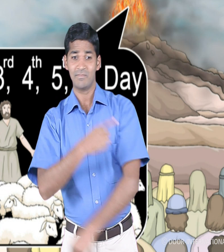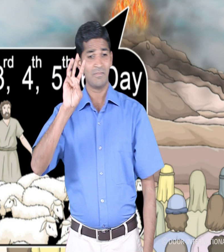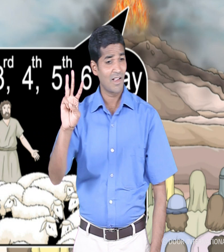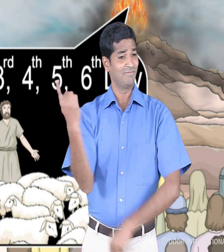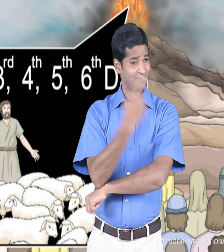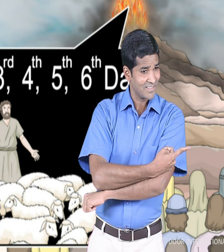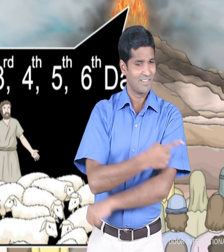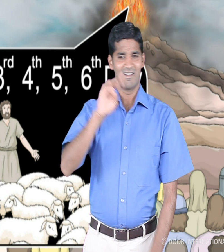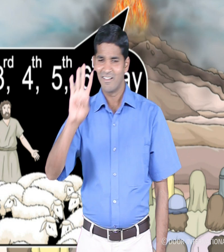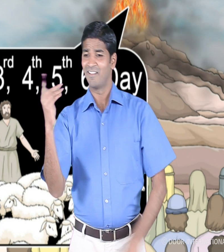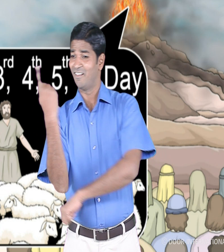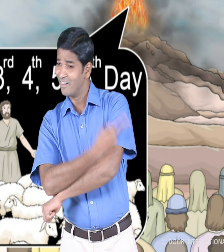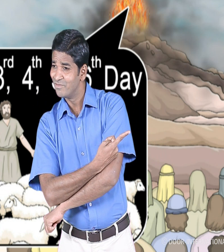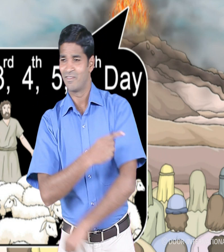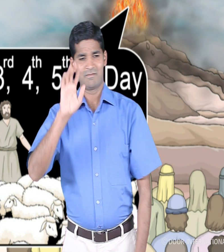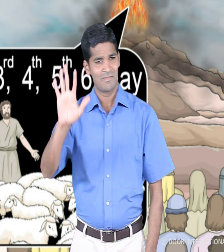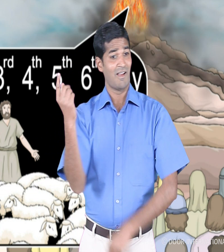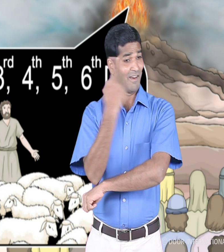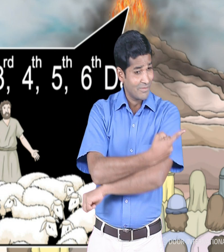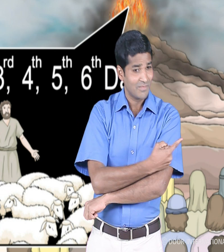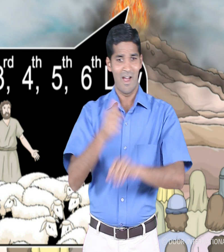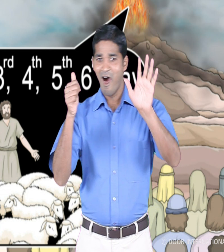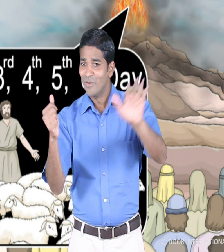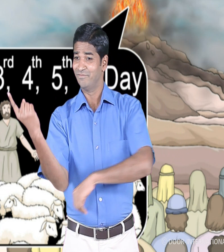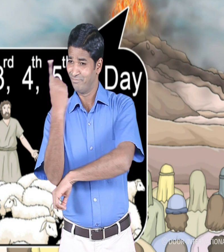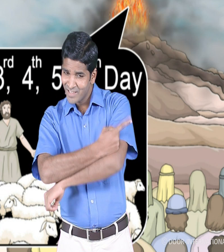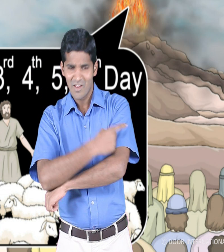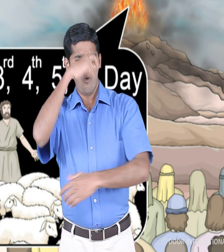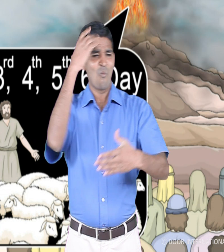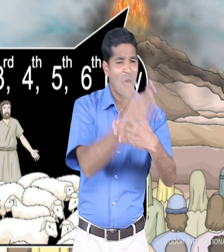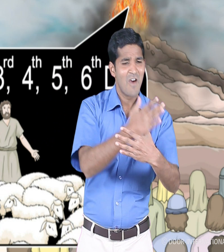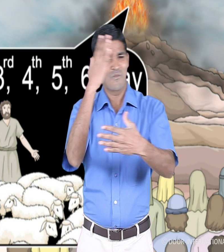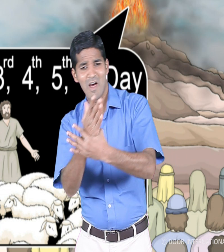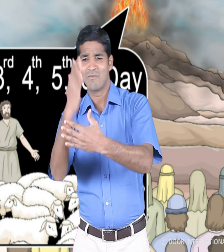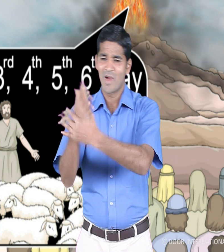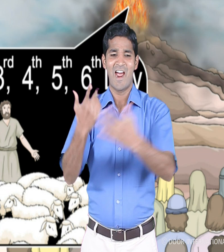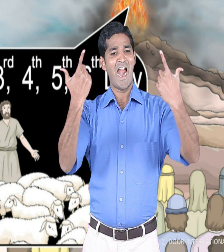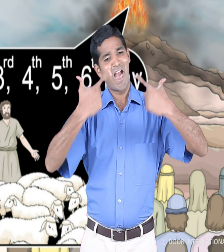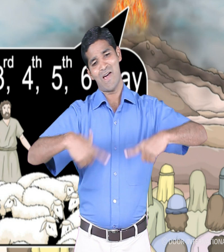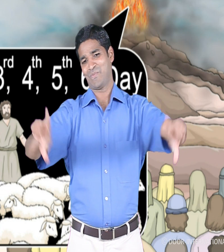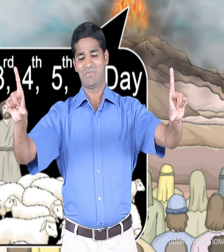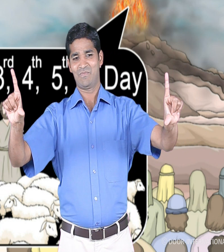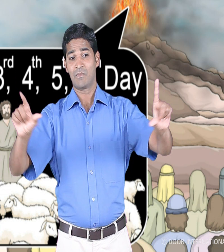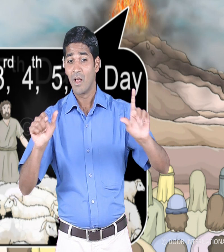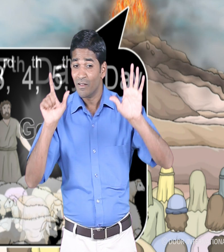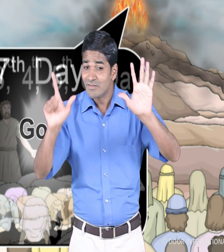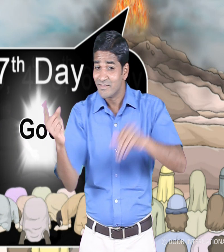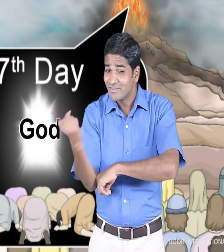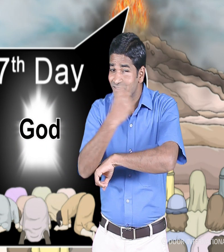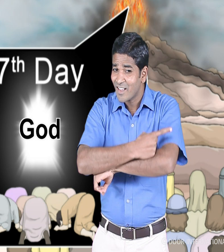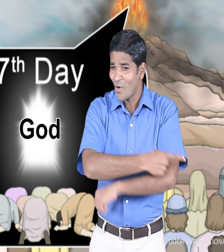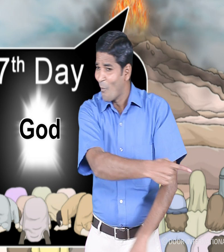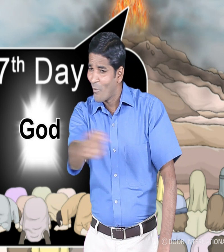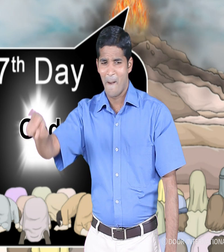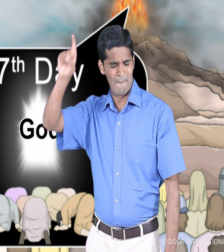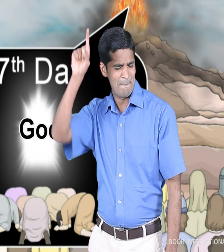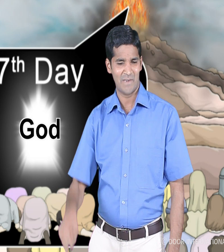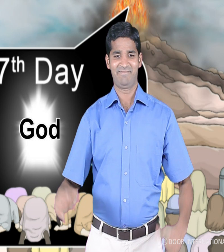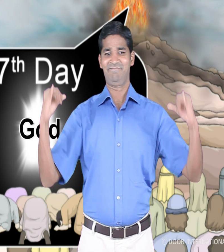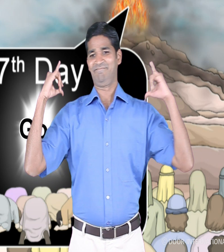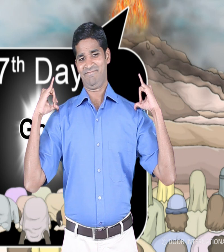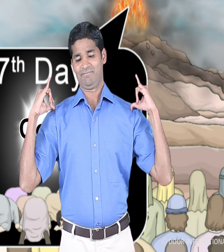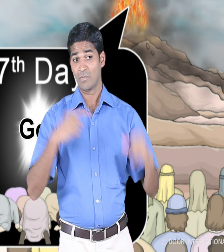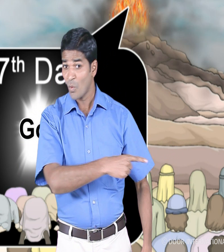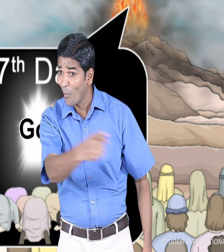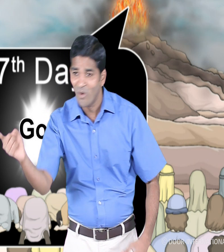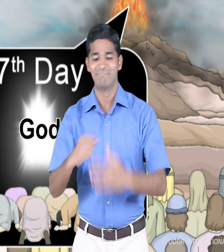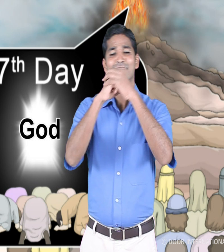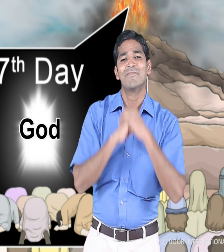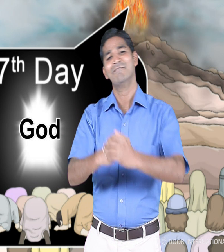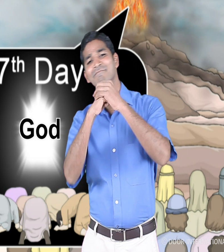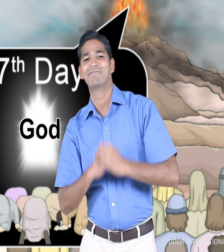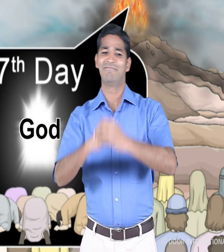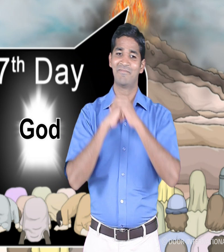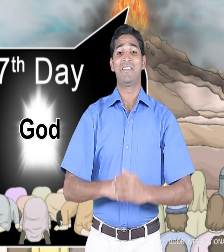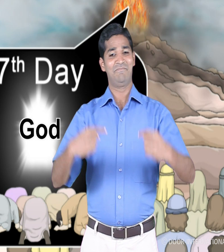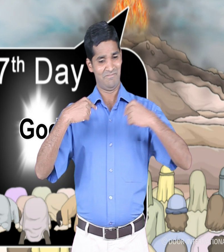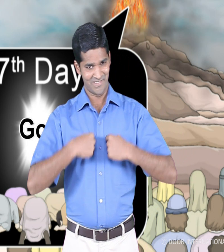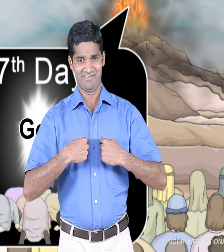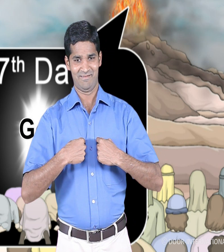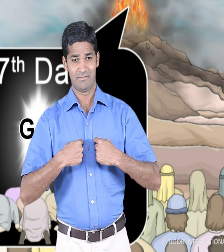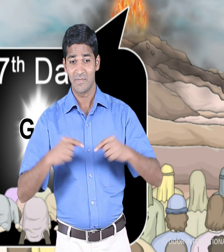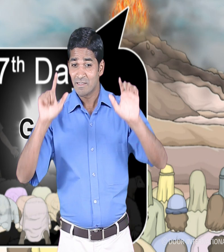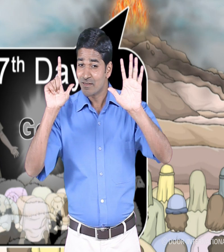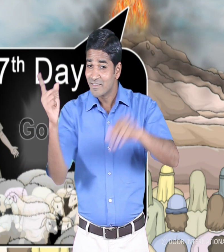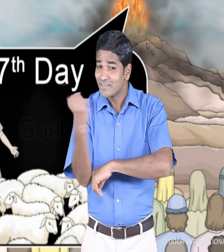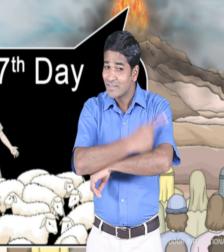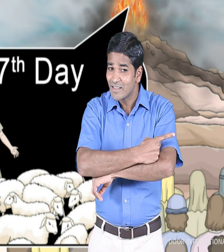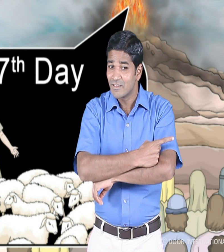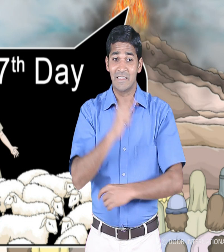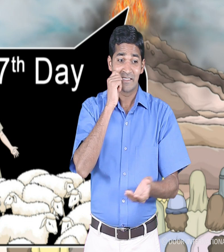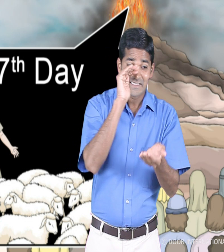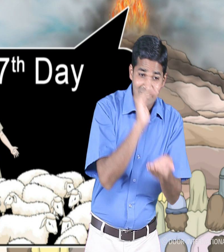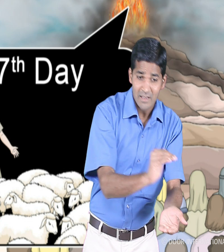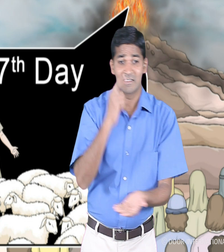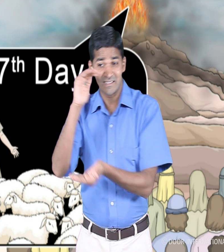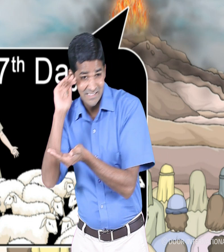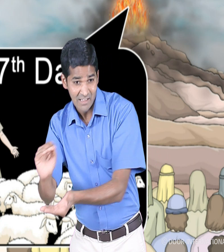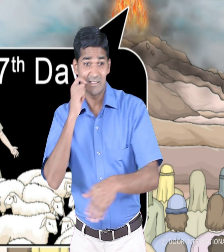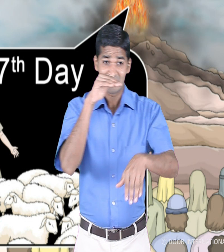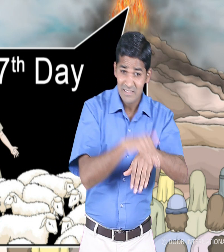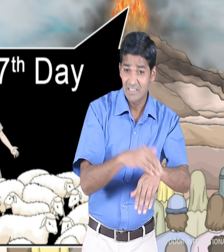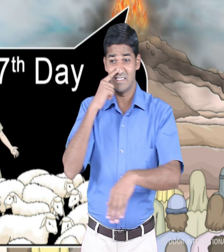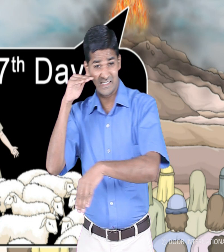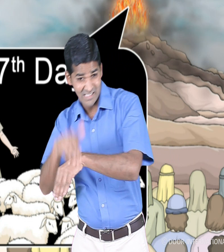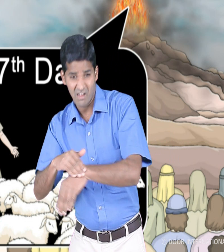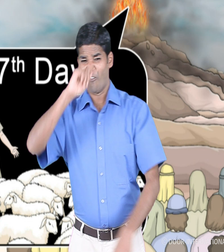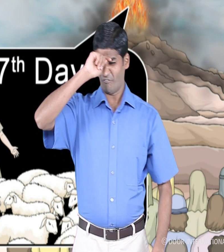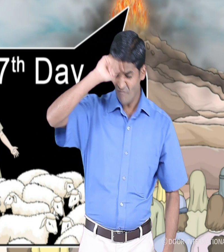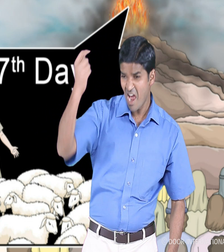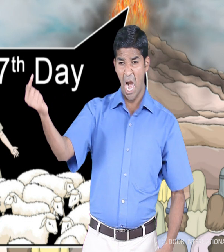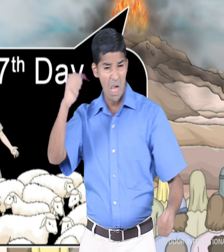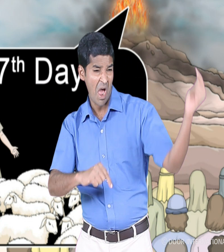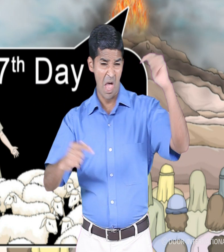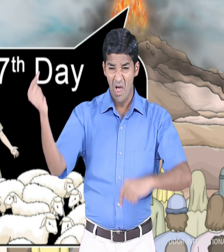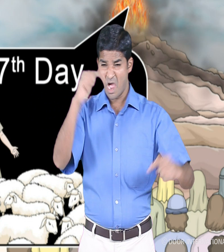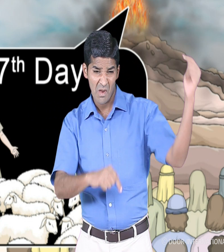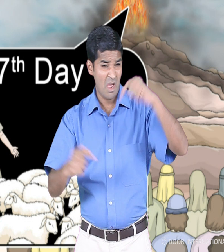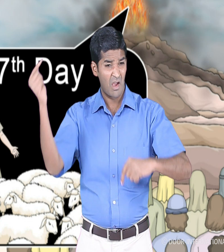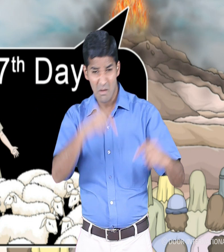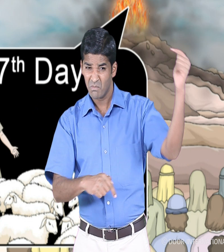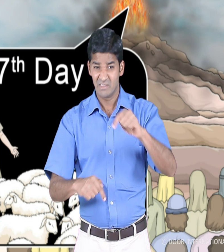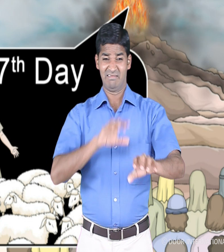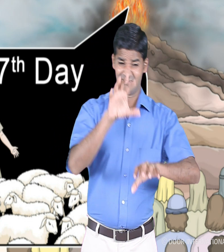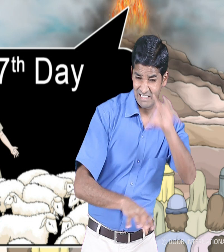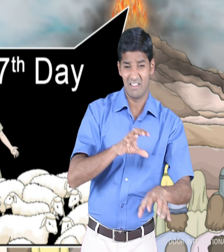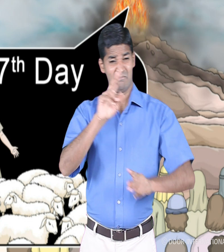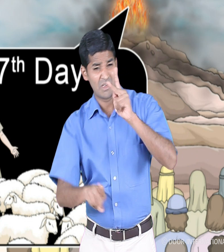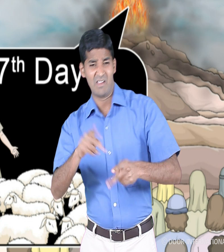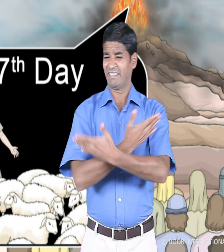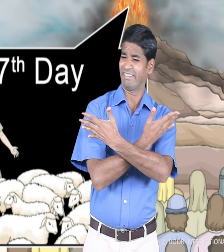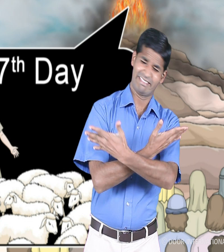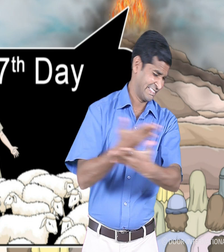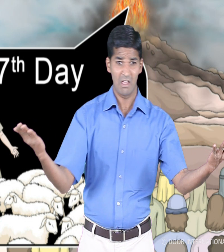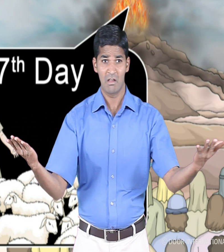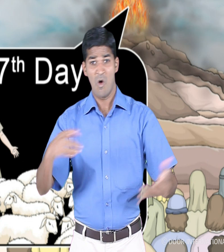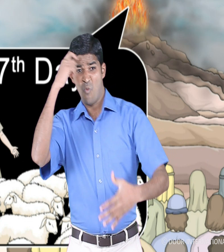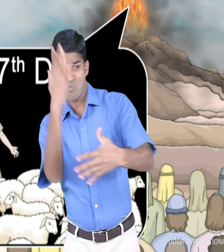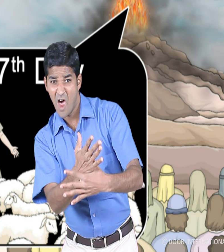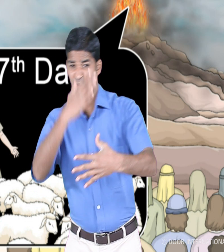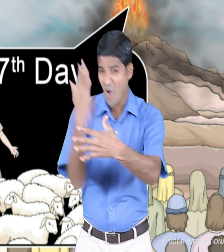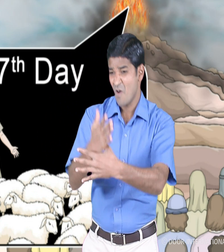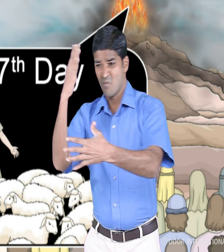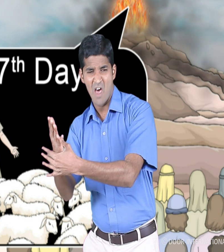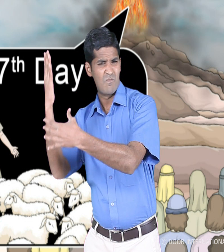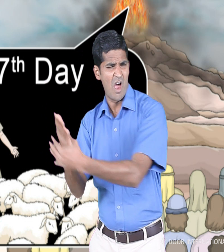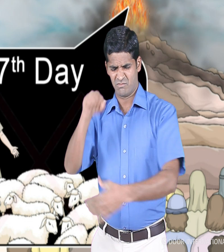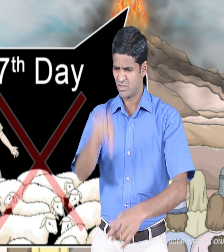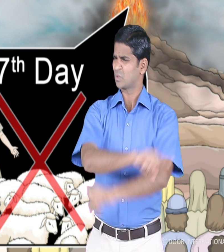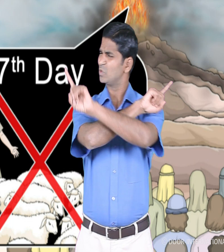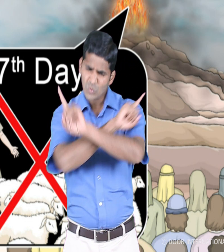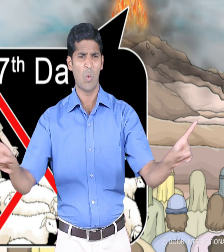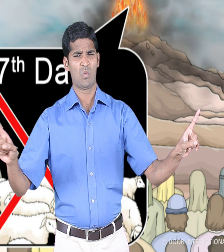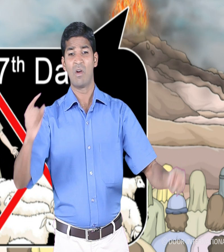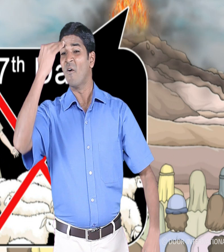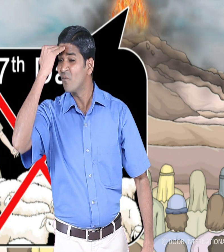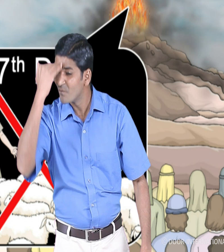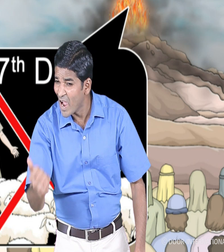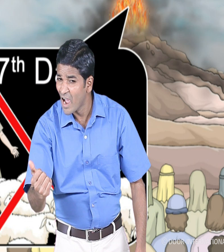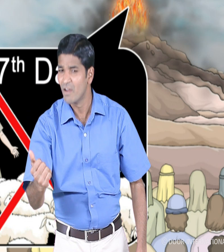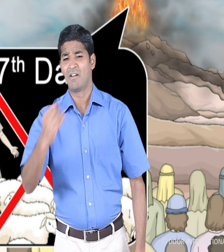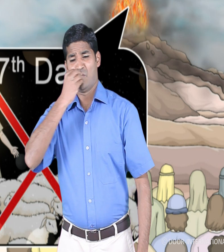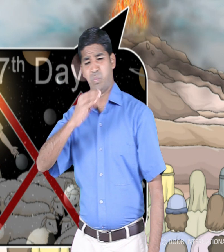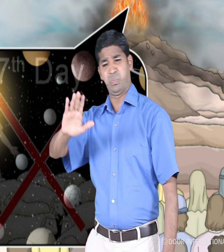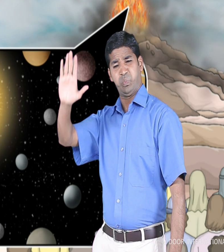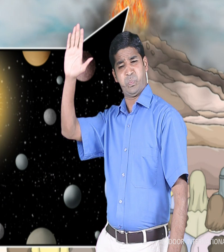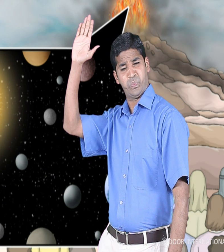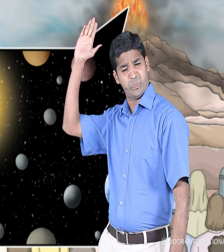Six days you shall labor and do all your work, but the seventh day is a Sabbath to the LORD your God, on which you must not do any work—neither you, nor your son or daughter, nor your manservant or maidservant or livestock, nor the foreigner within your gates.